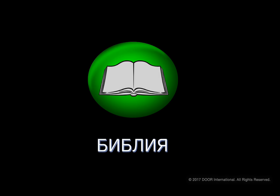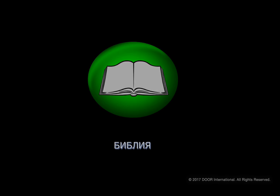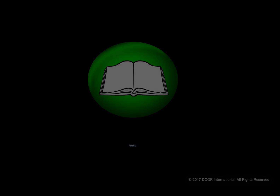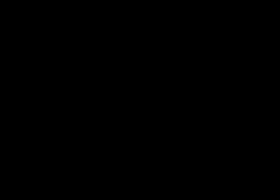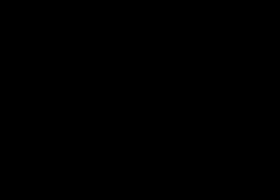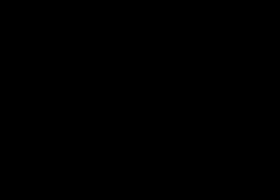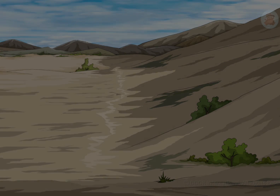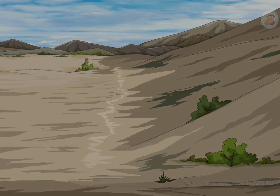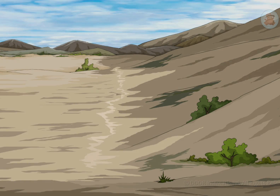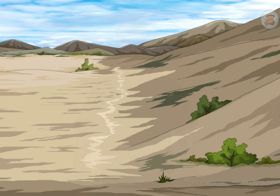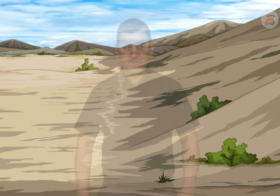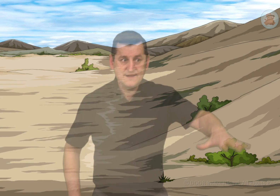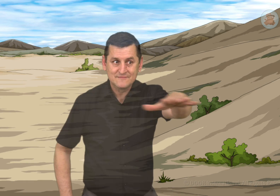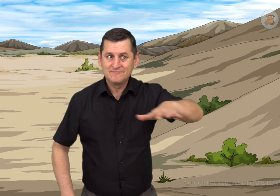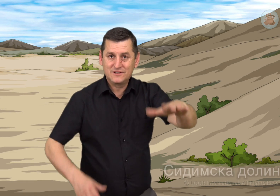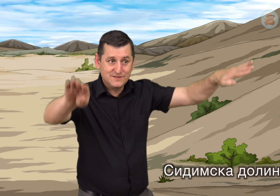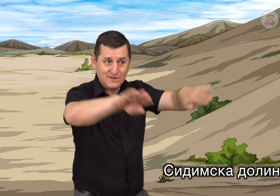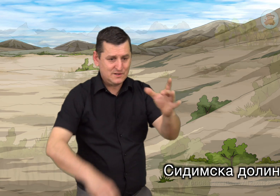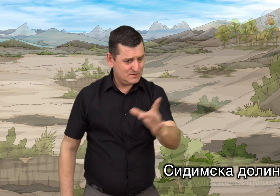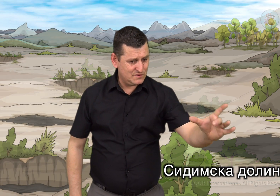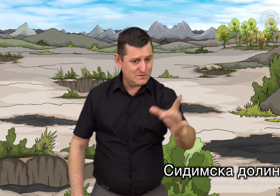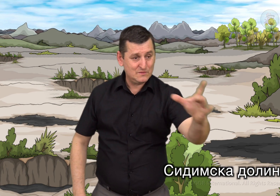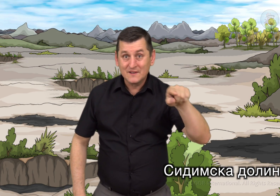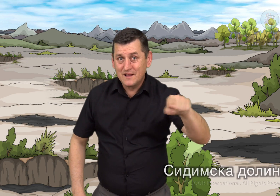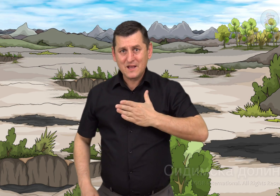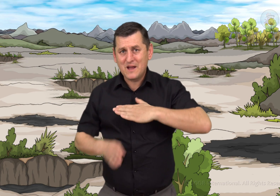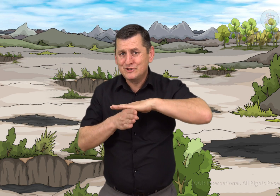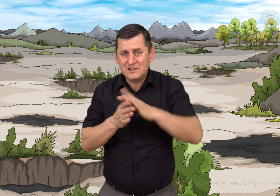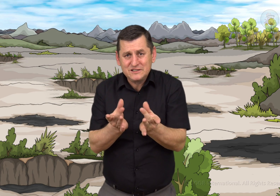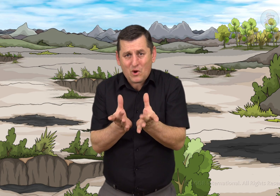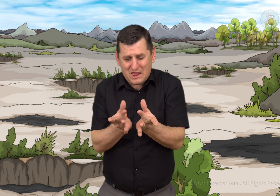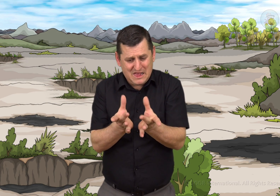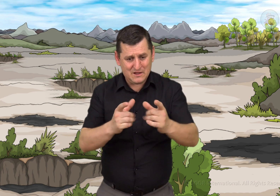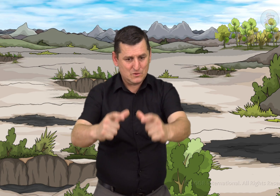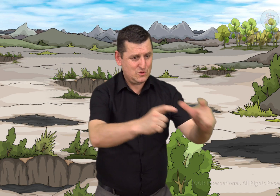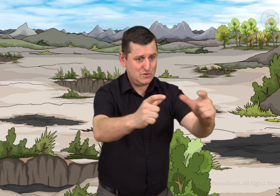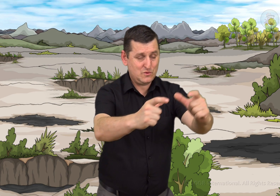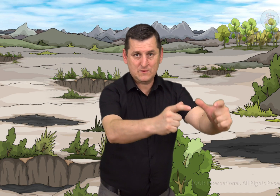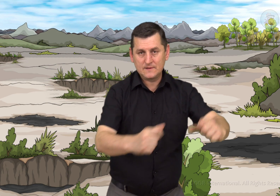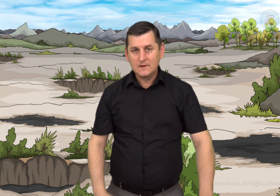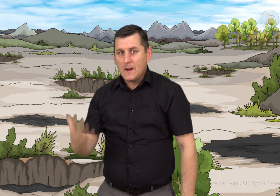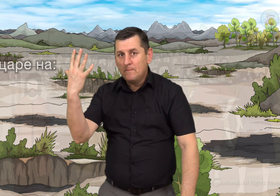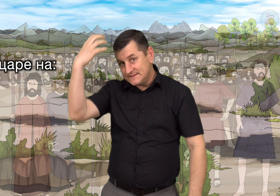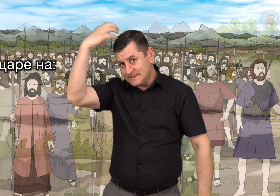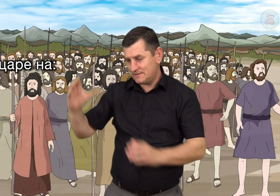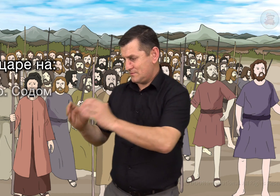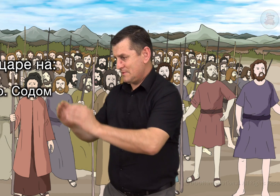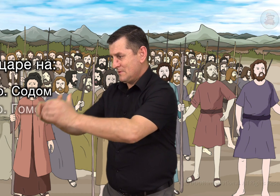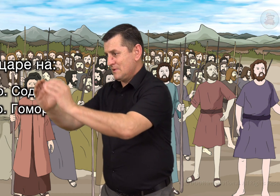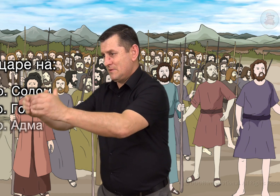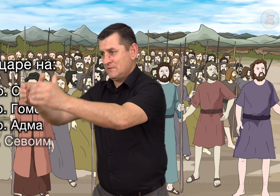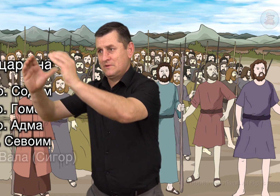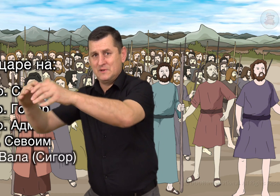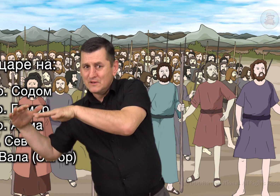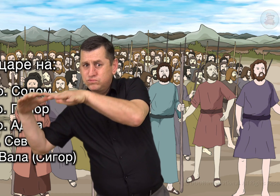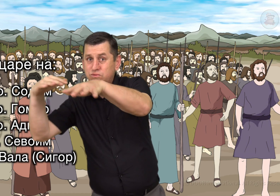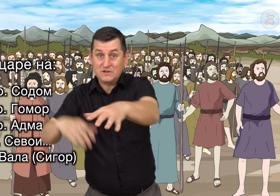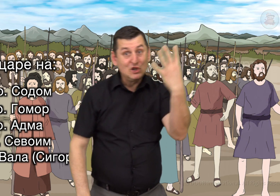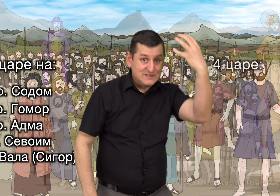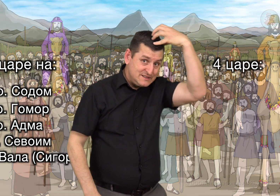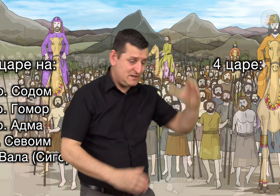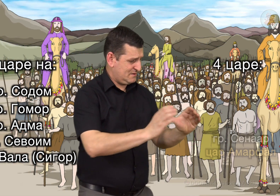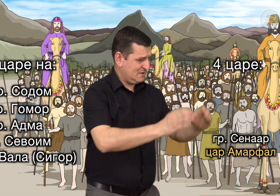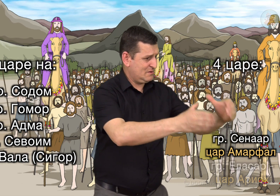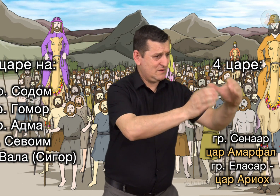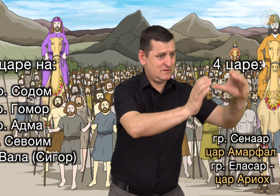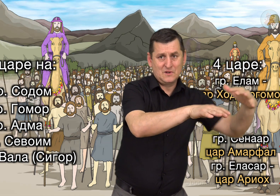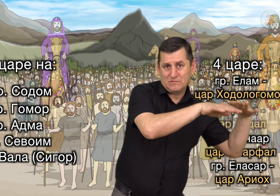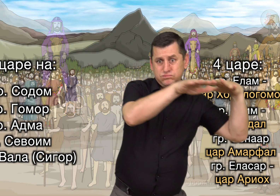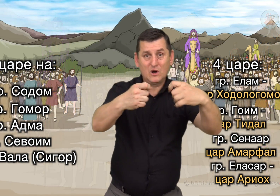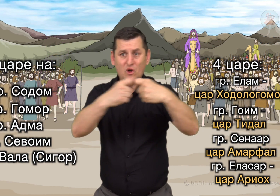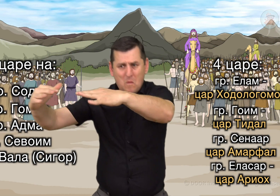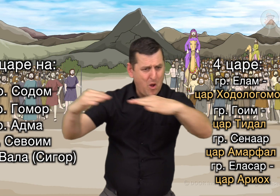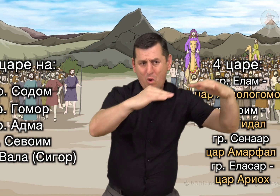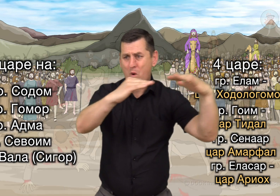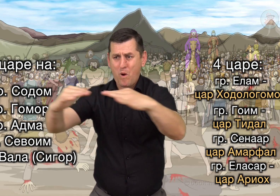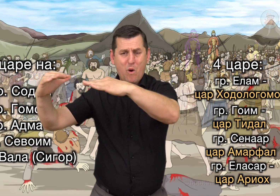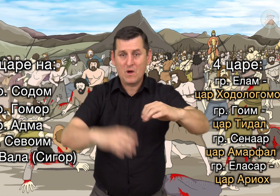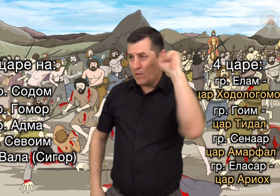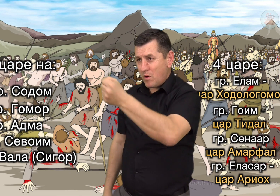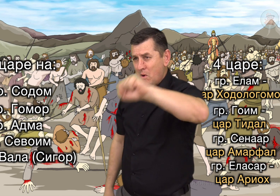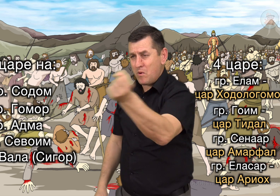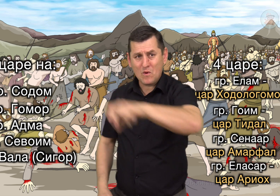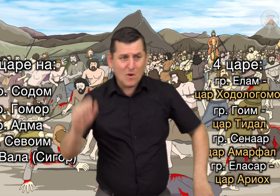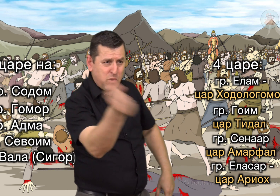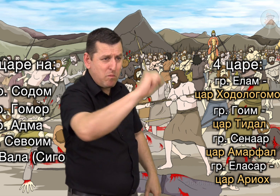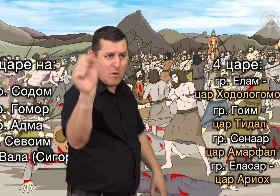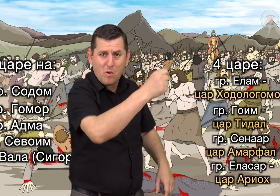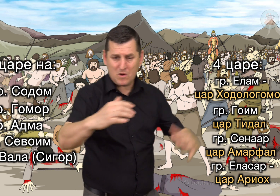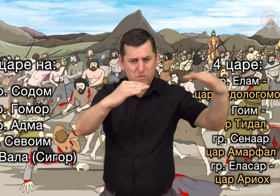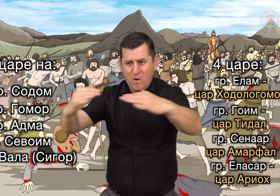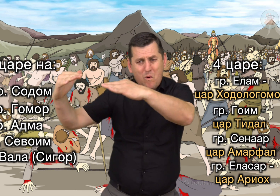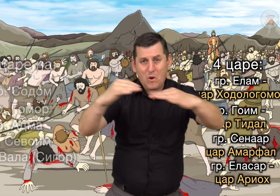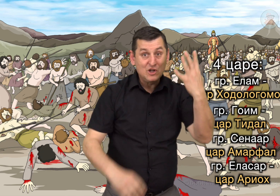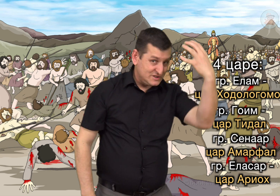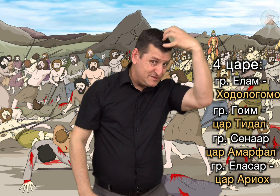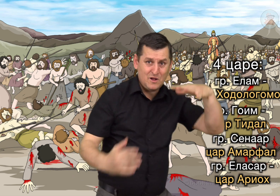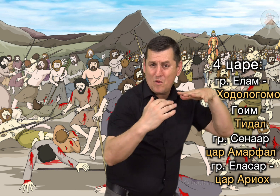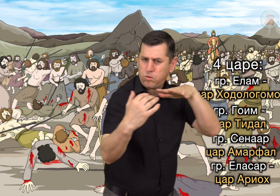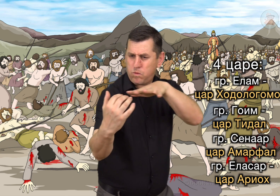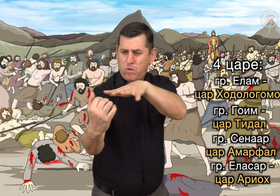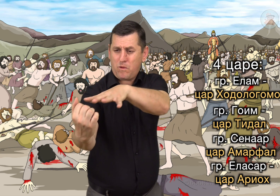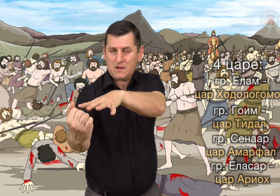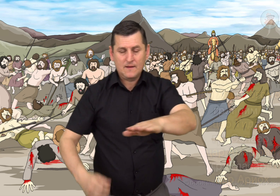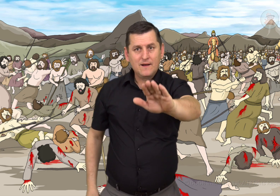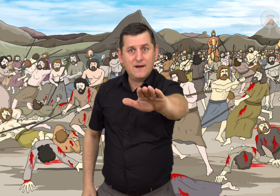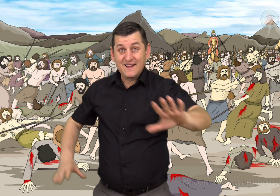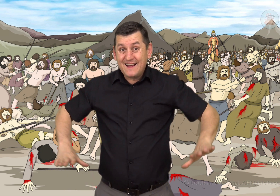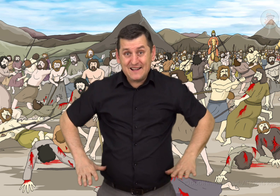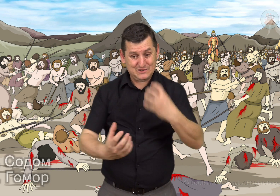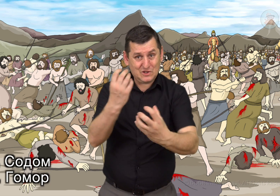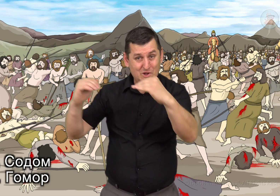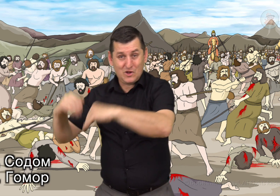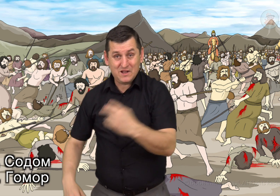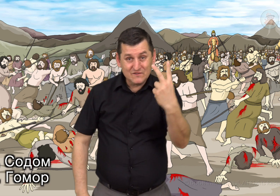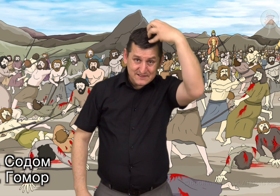Then the king of Sodom, the king of Gomorrah, the king of Admah, the king of Zeboiim, and the king of Bela (that is, Zoar) marched out and arrayed themselves for battle in the Valley of Siddim against Chedorlaomer king of Elam, Tidal king of Goiim, Amraphel king of Shinar, and Arioch king of Ellasar—four kings against five.